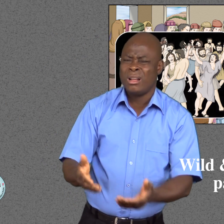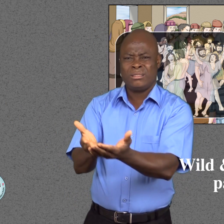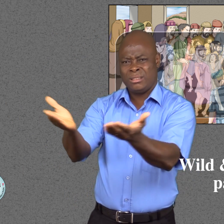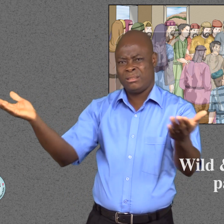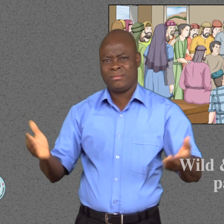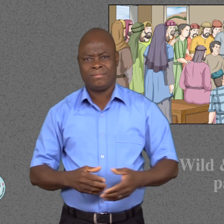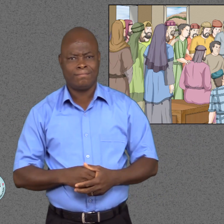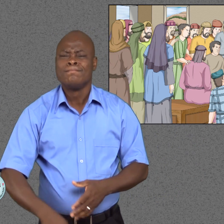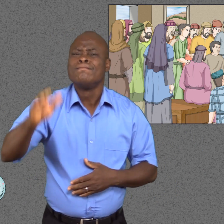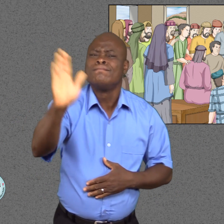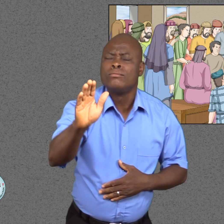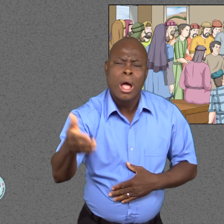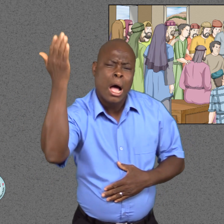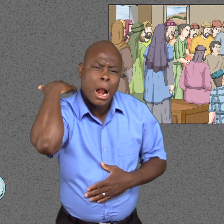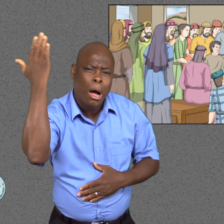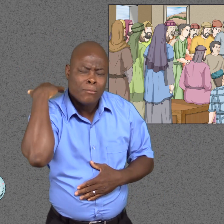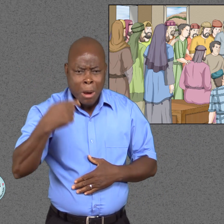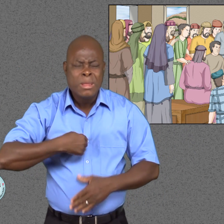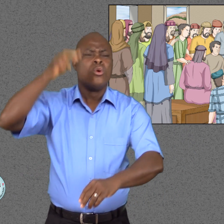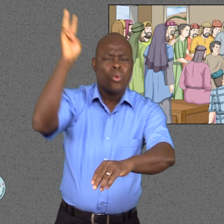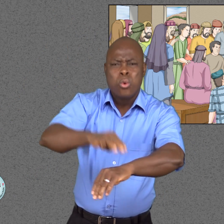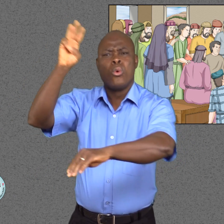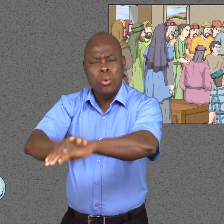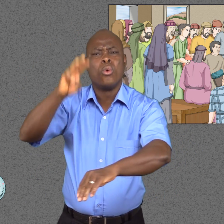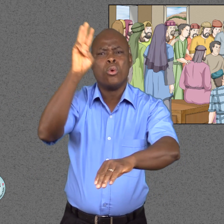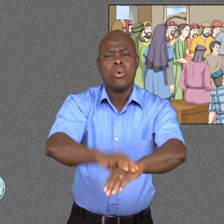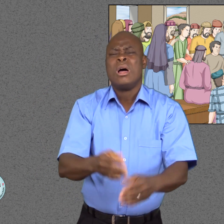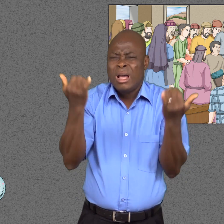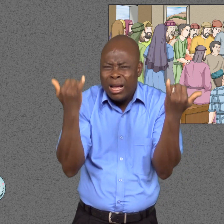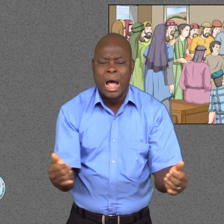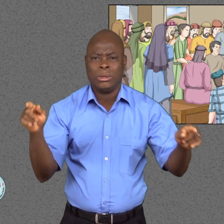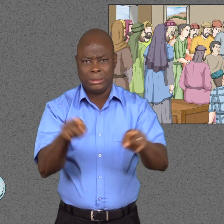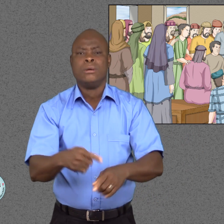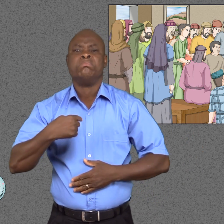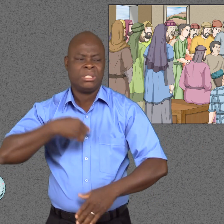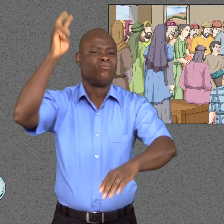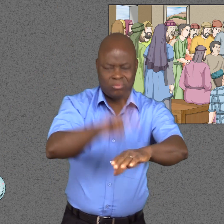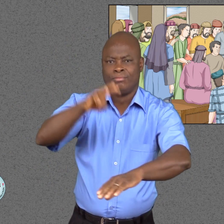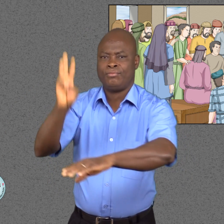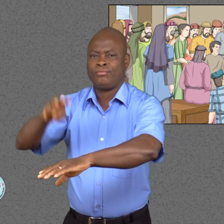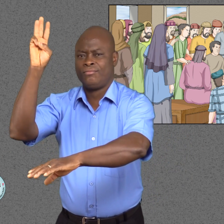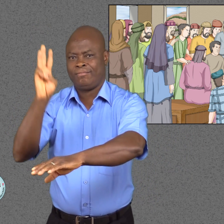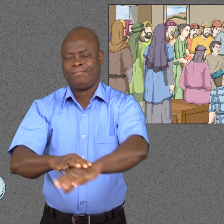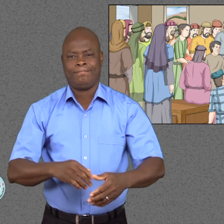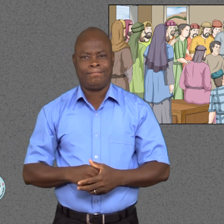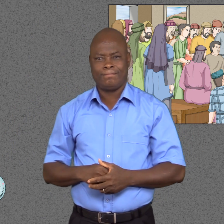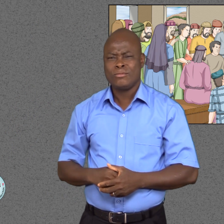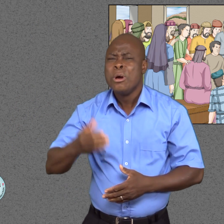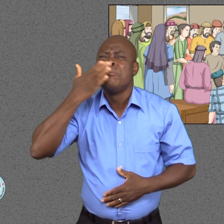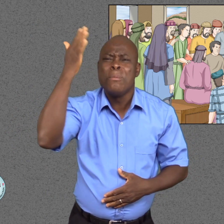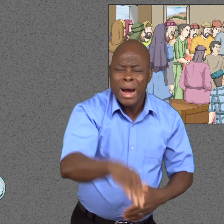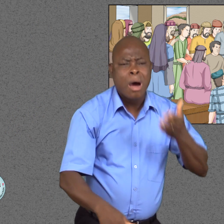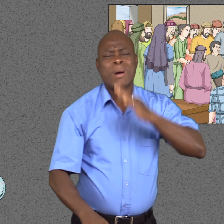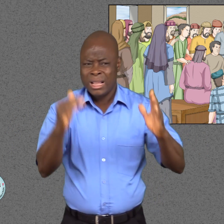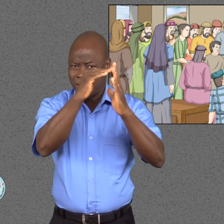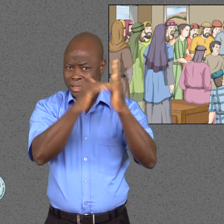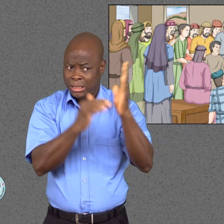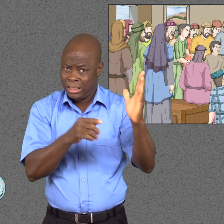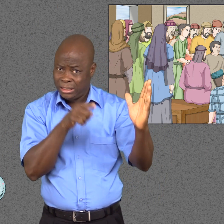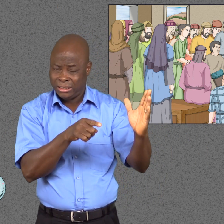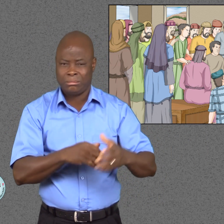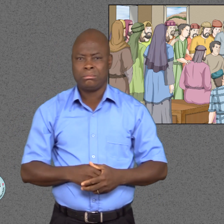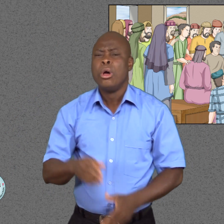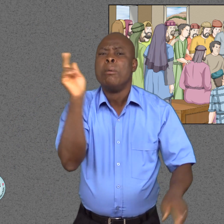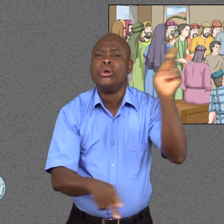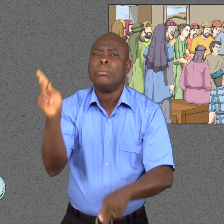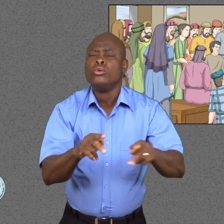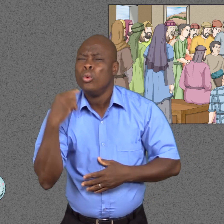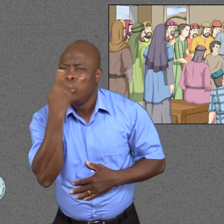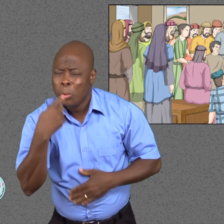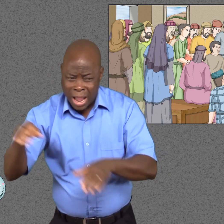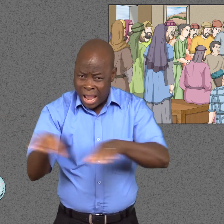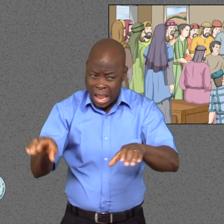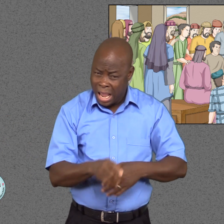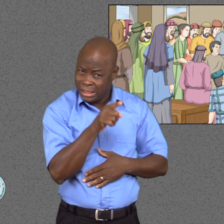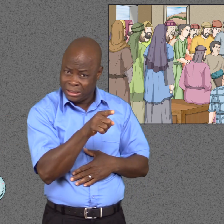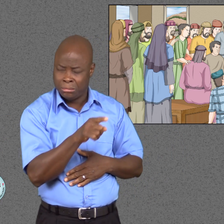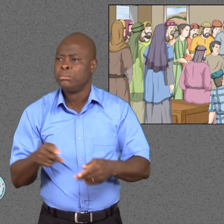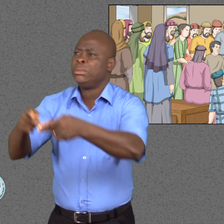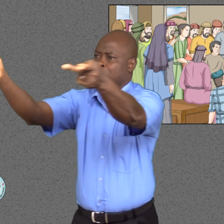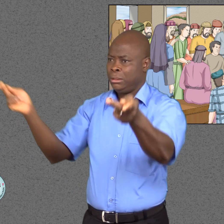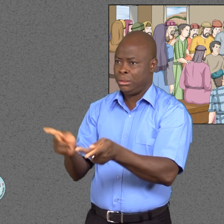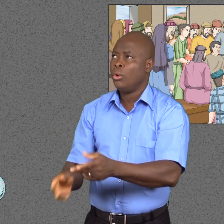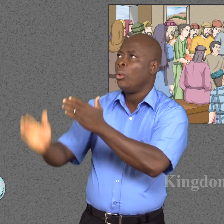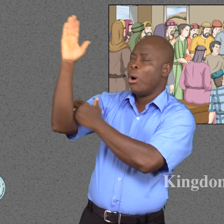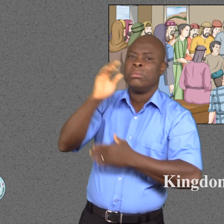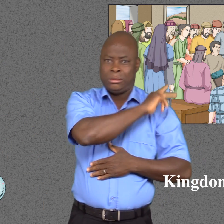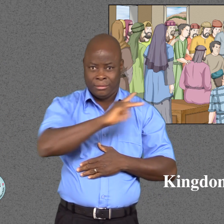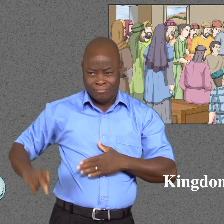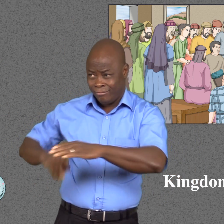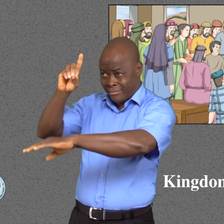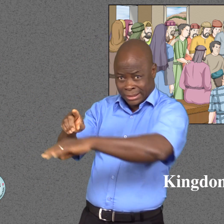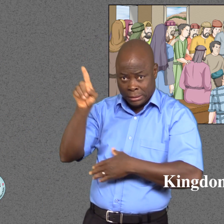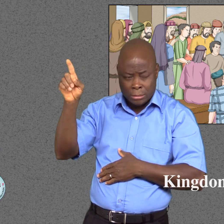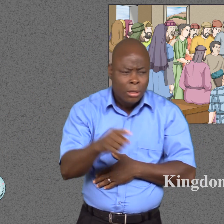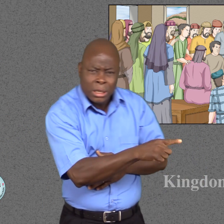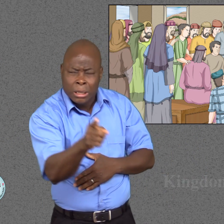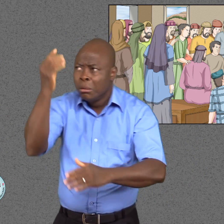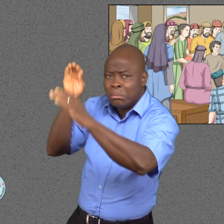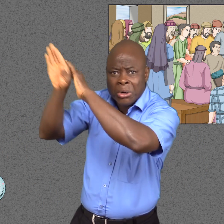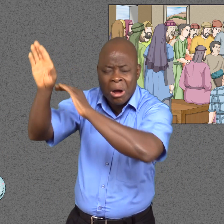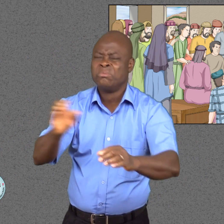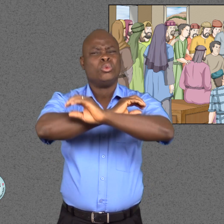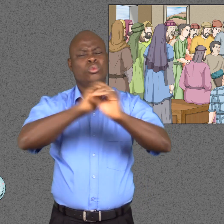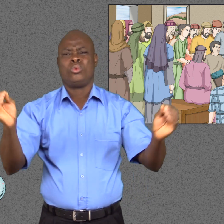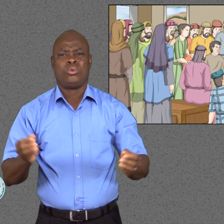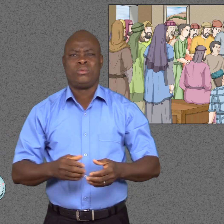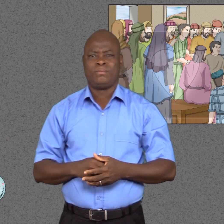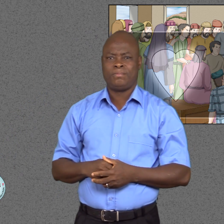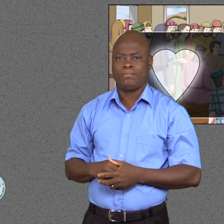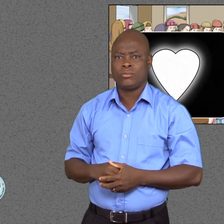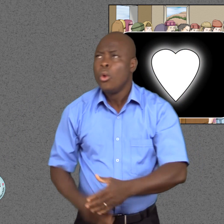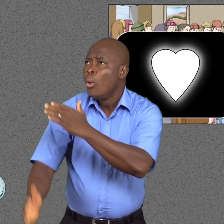I warn you, as I did before, that those who practice such things will not inherit the kingdom of God.